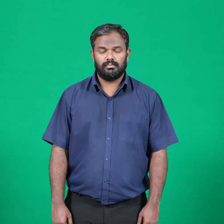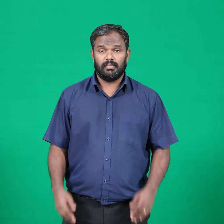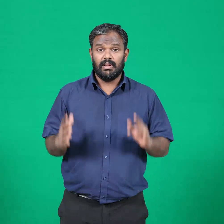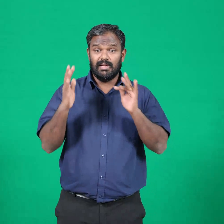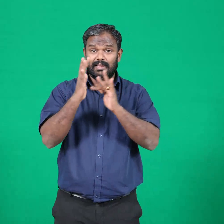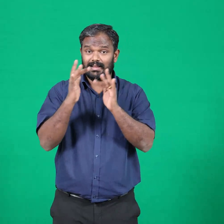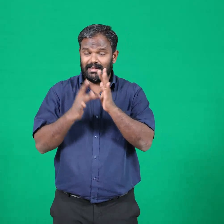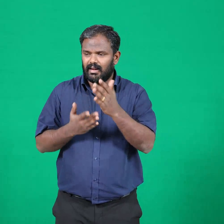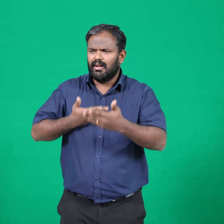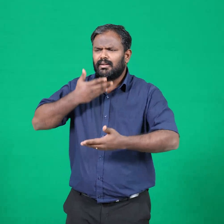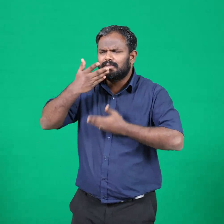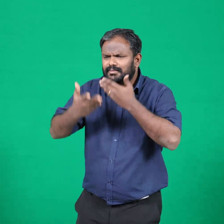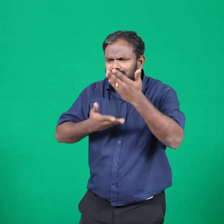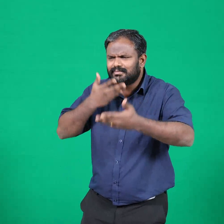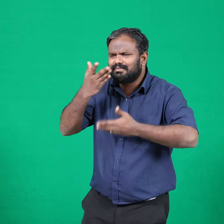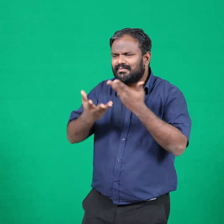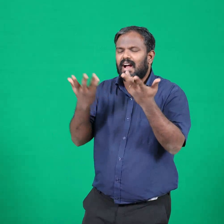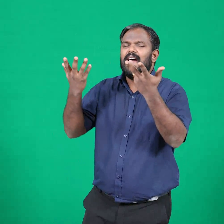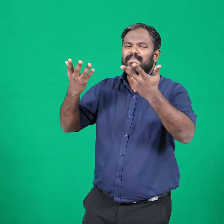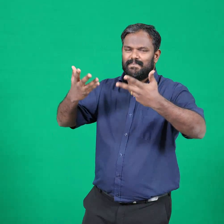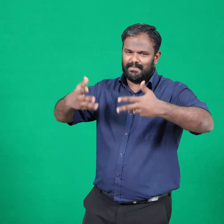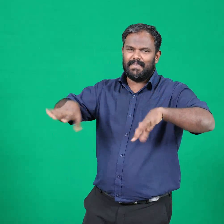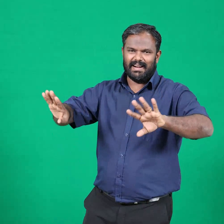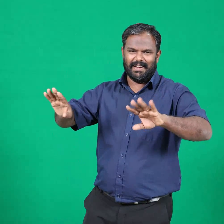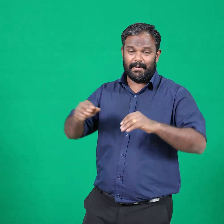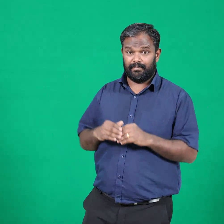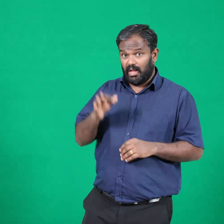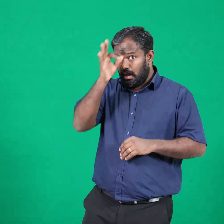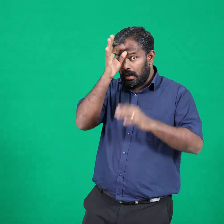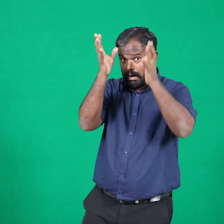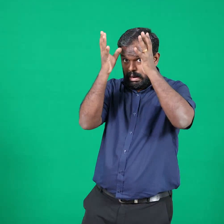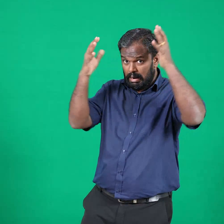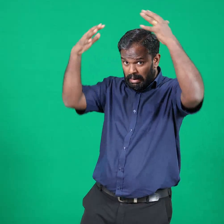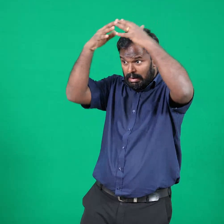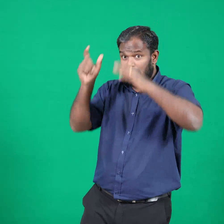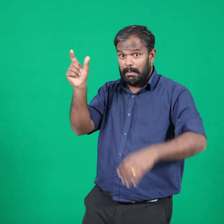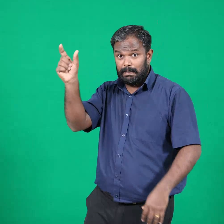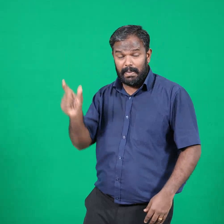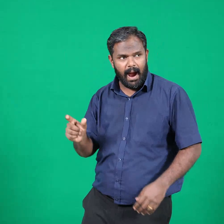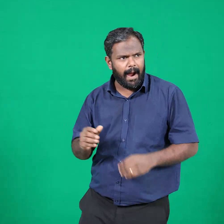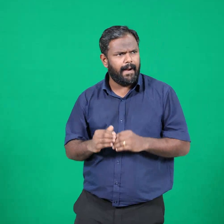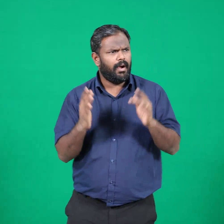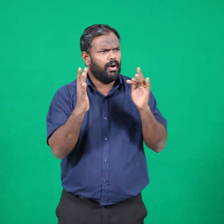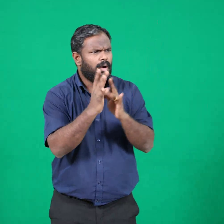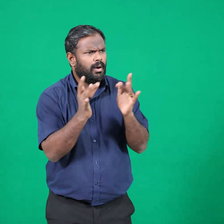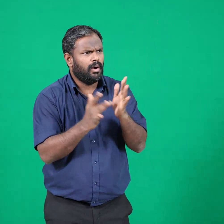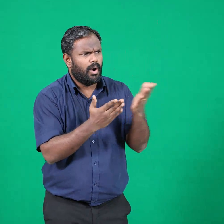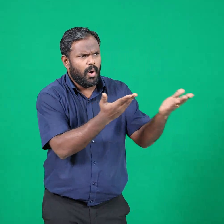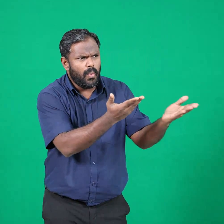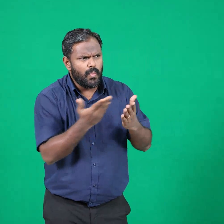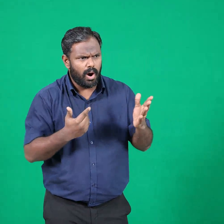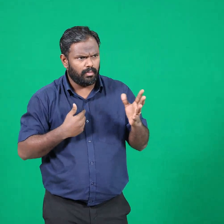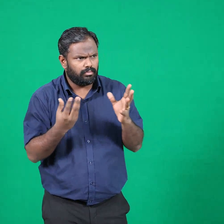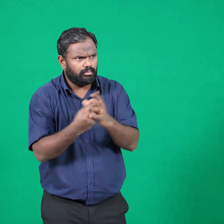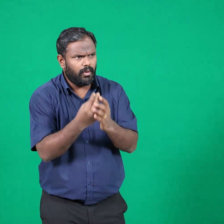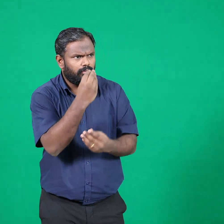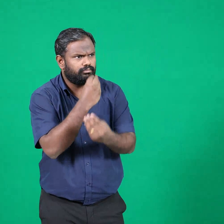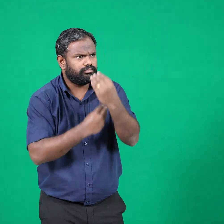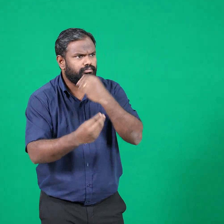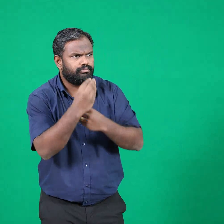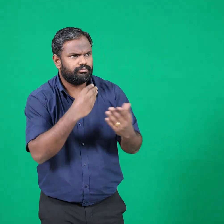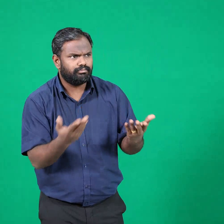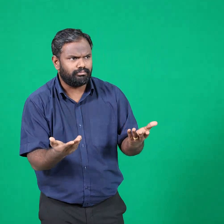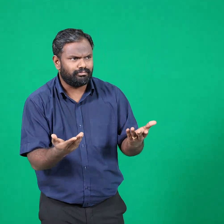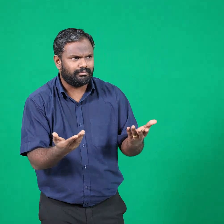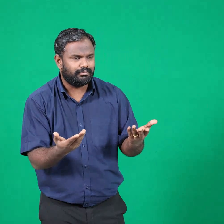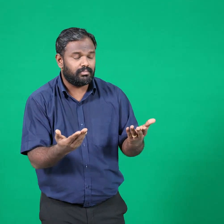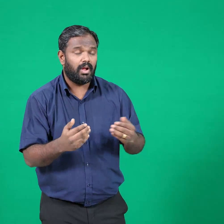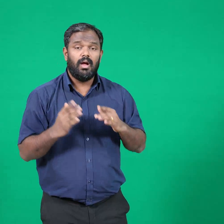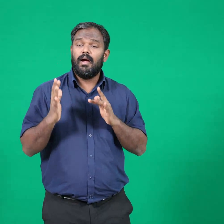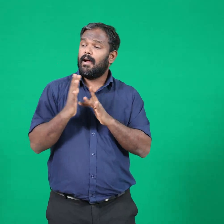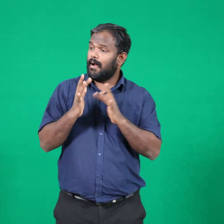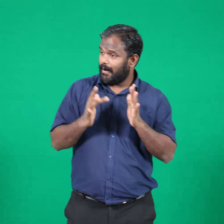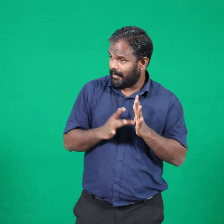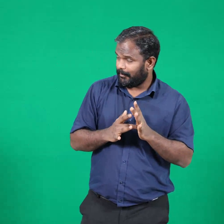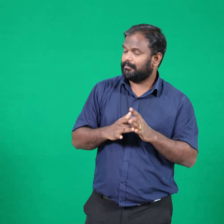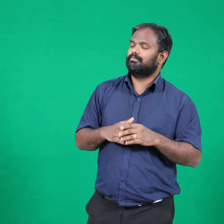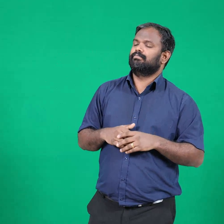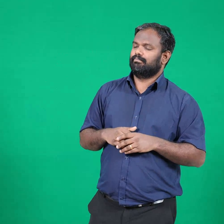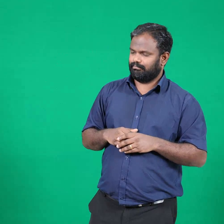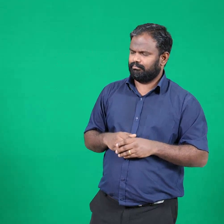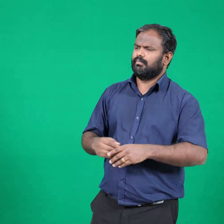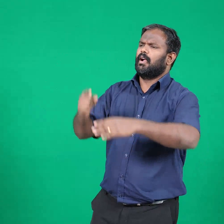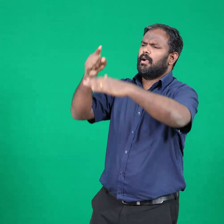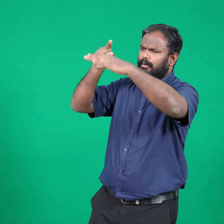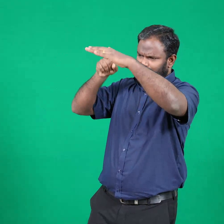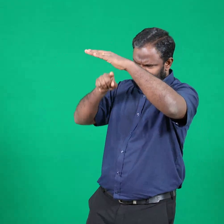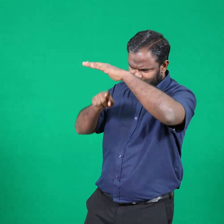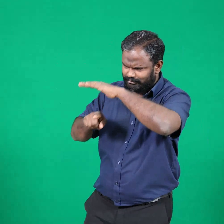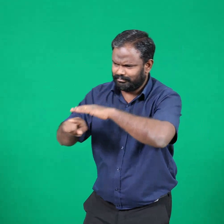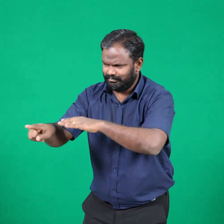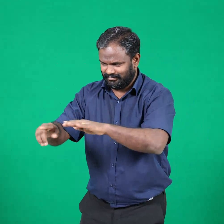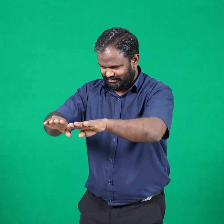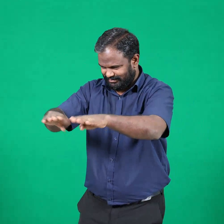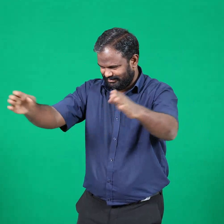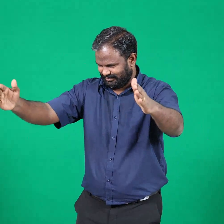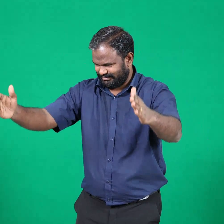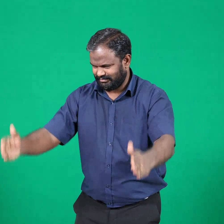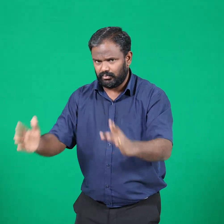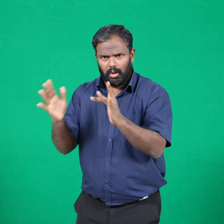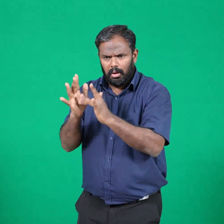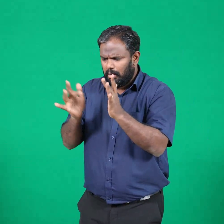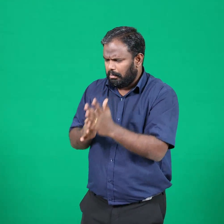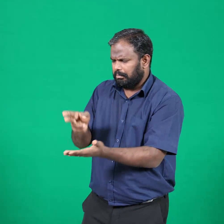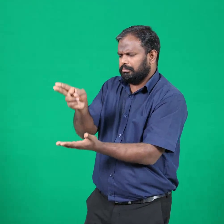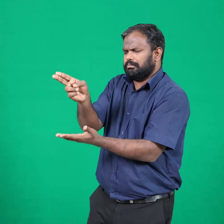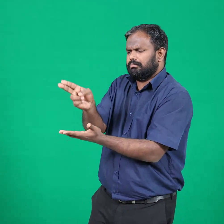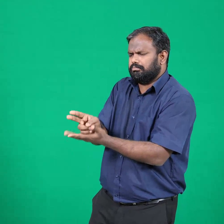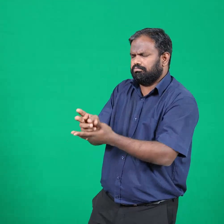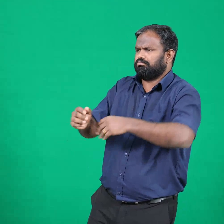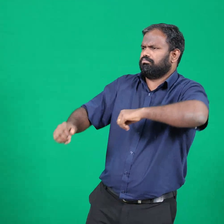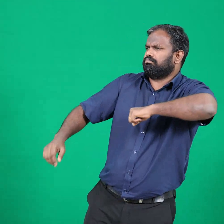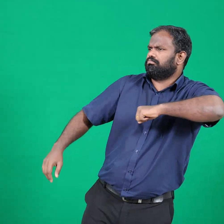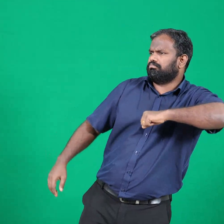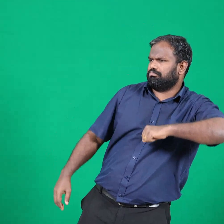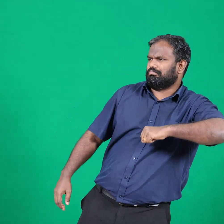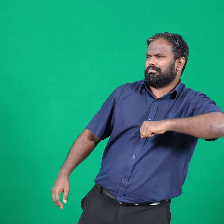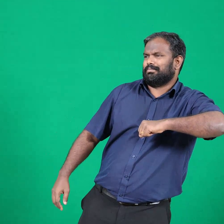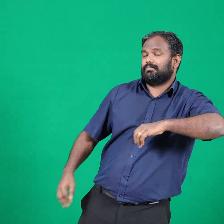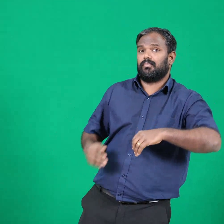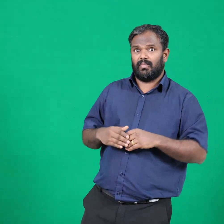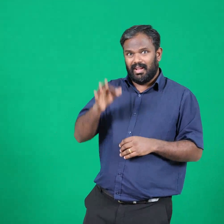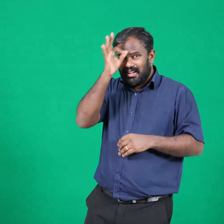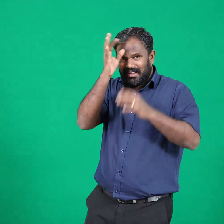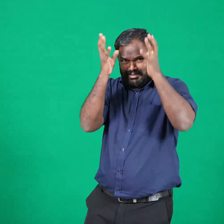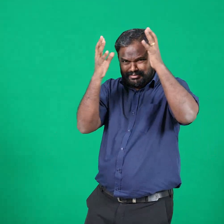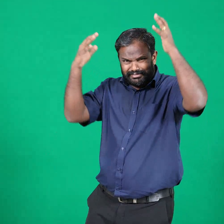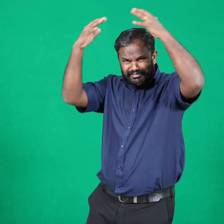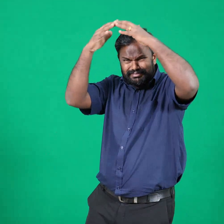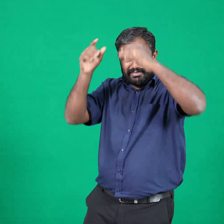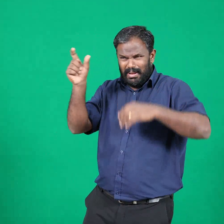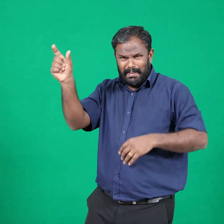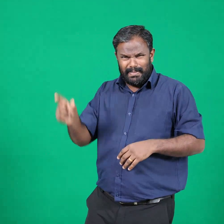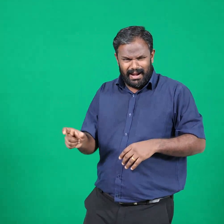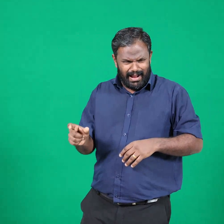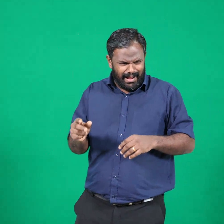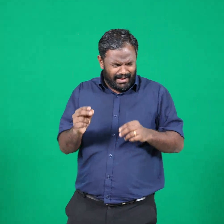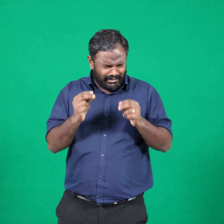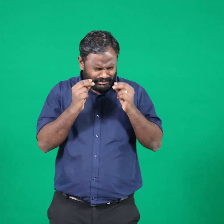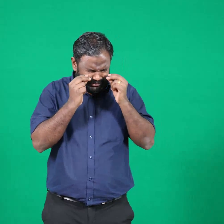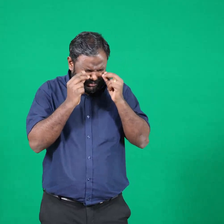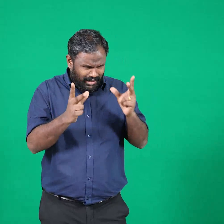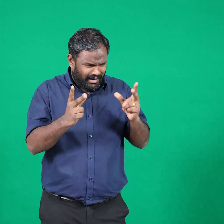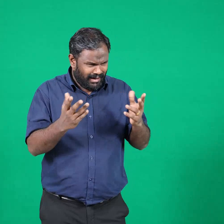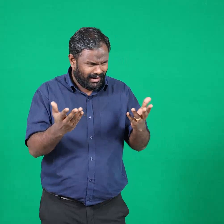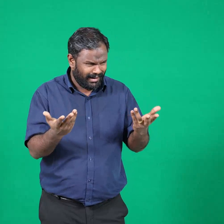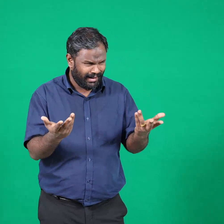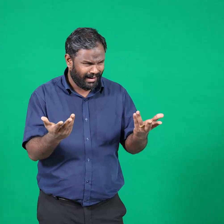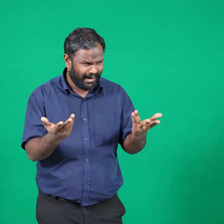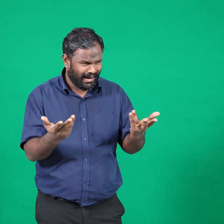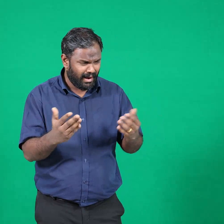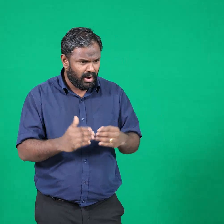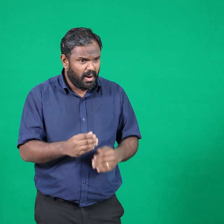As Jesus was speaking, a Pharisee invited Him to dine with him; so He went in and reclined at the table.